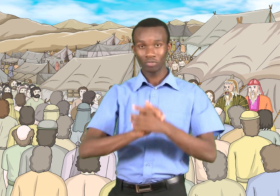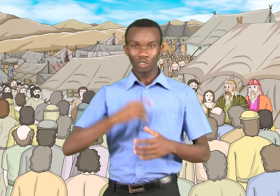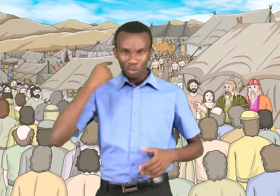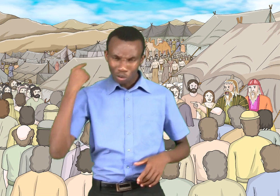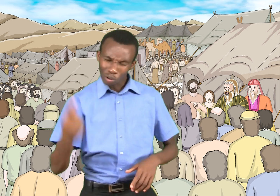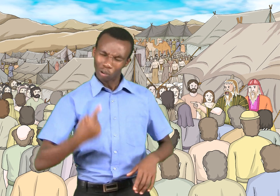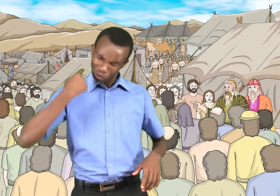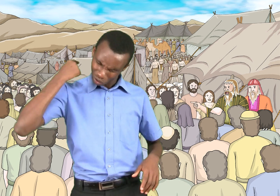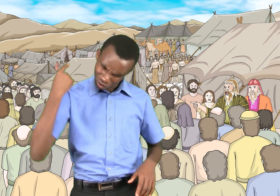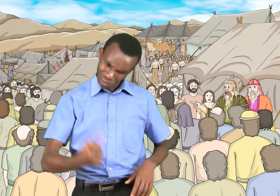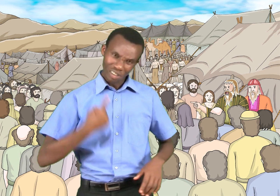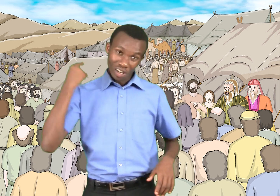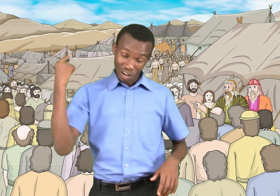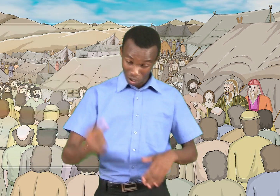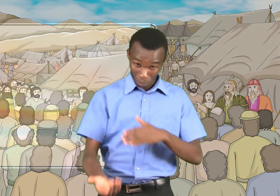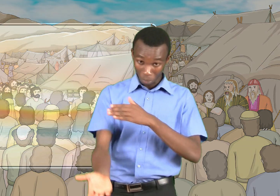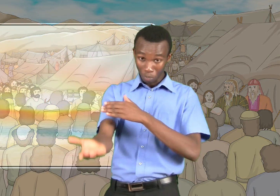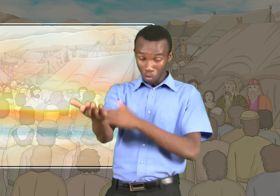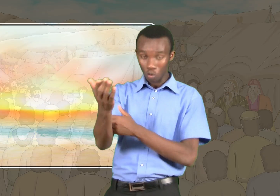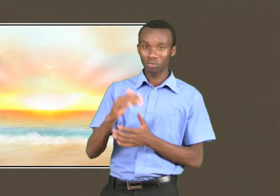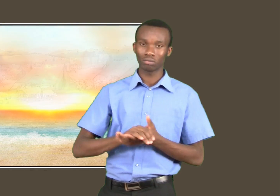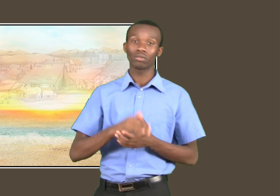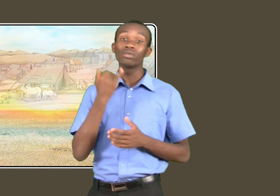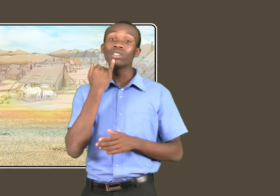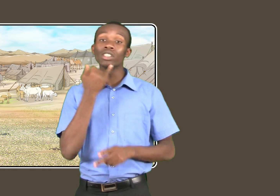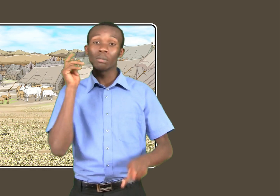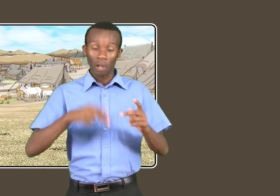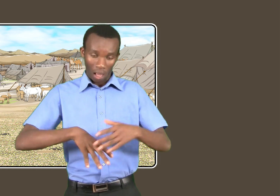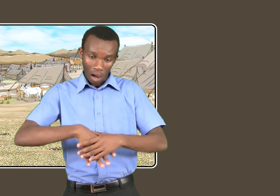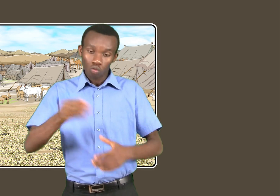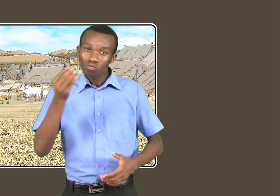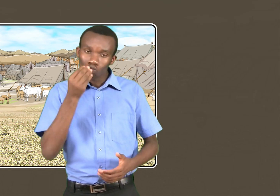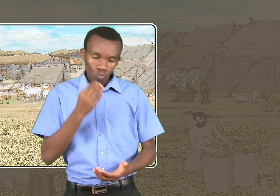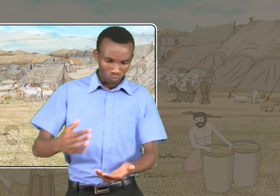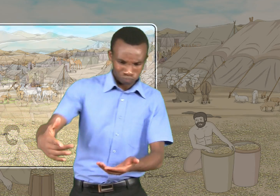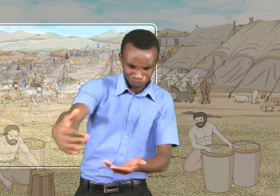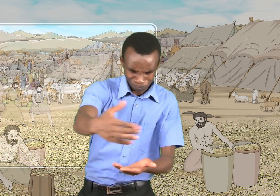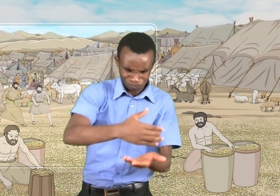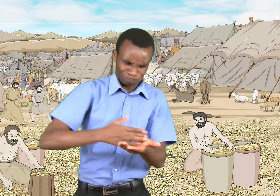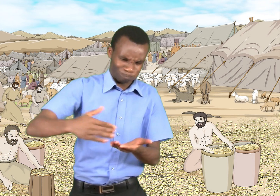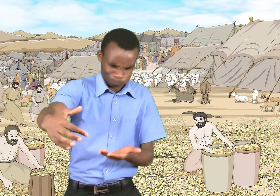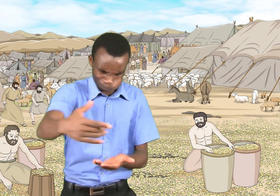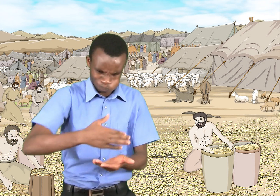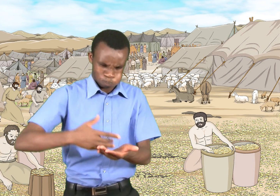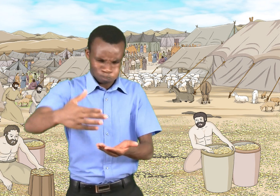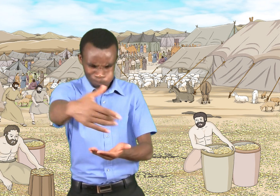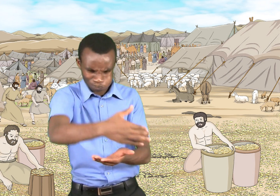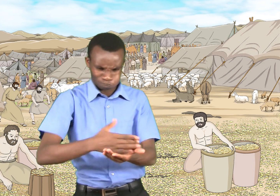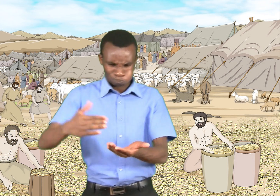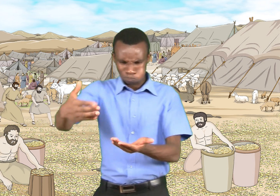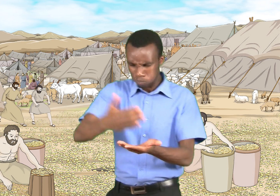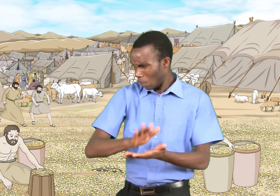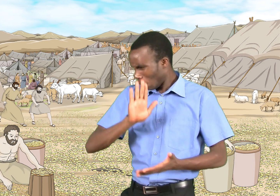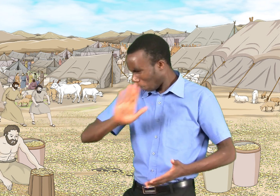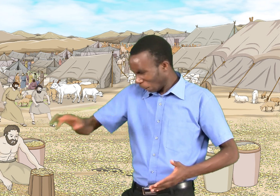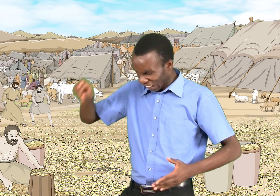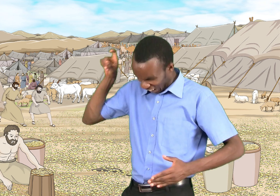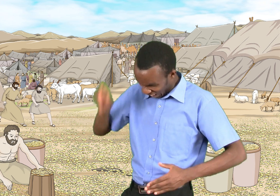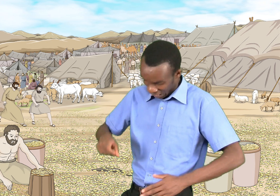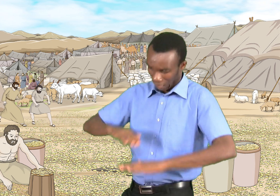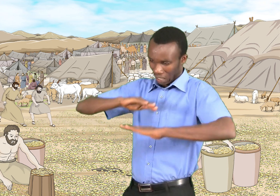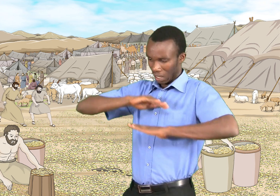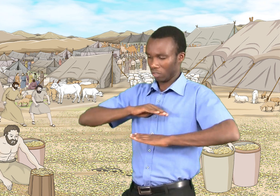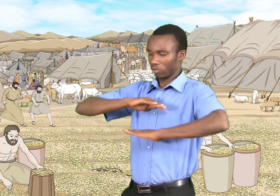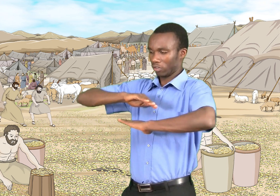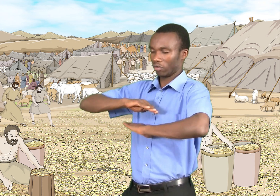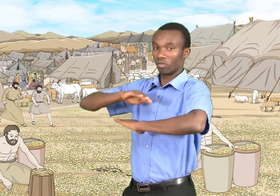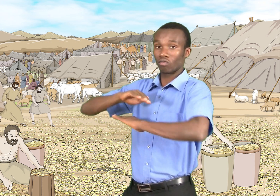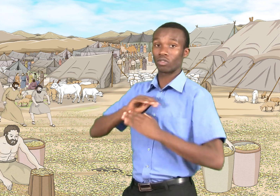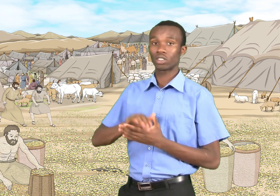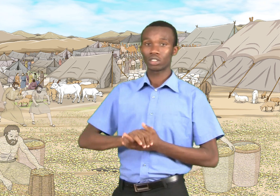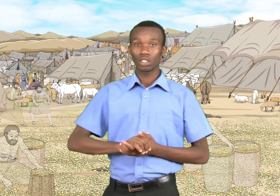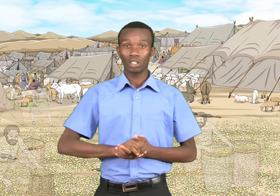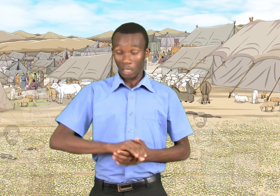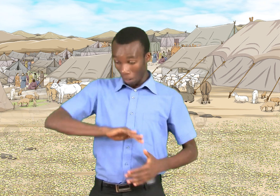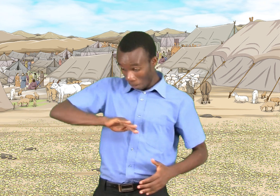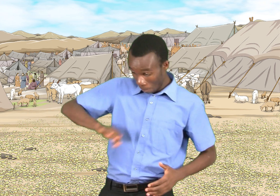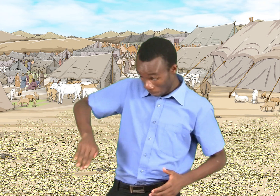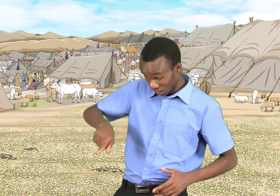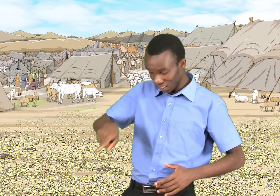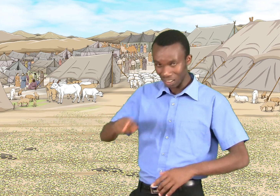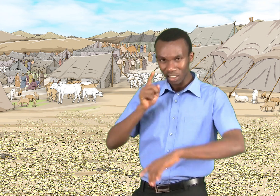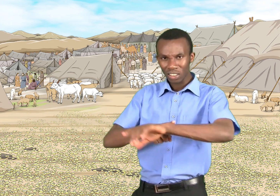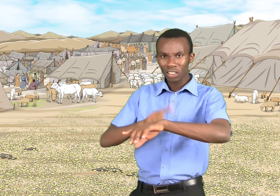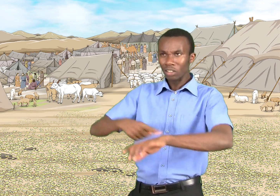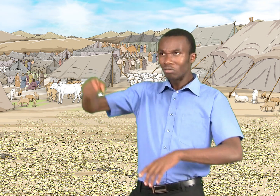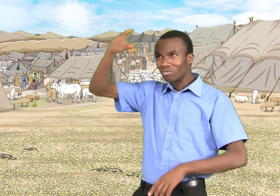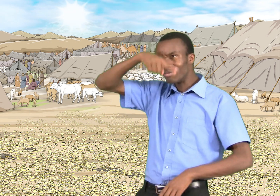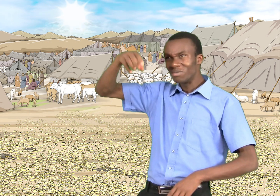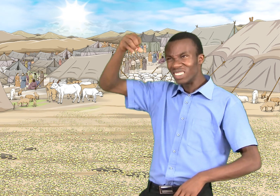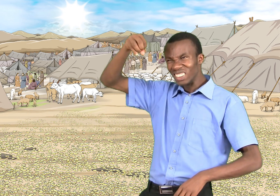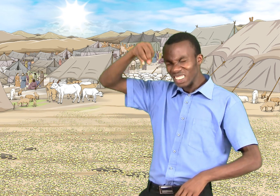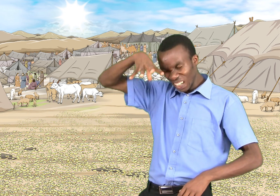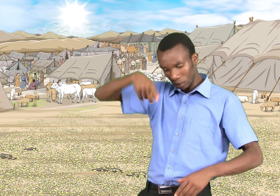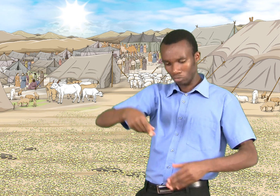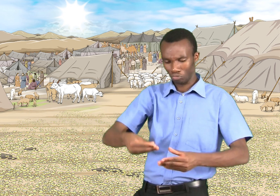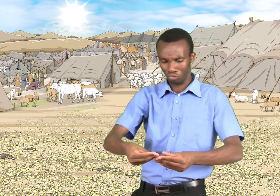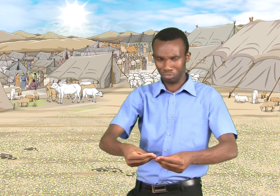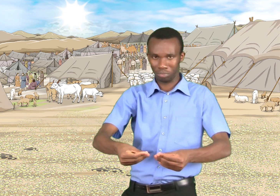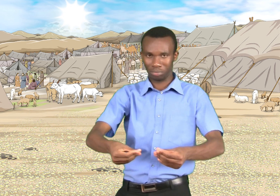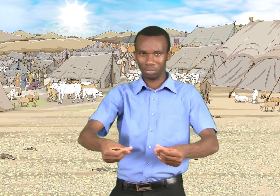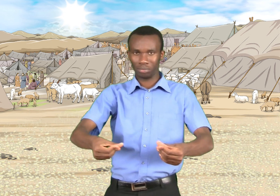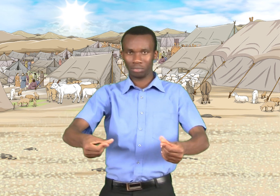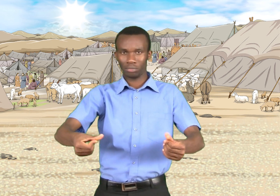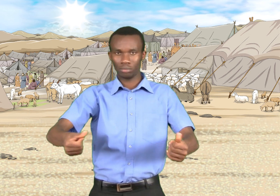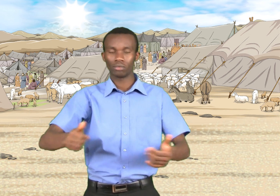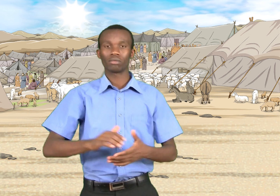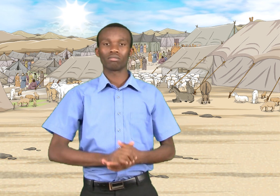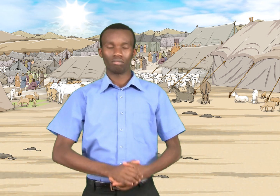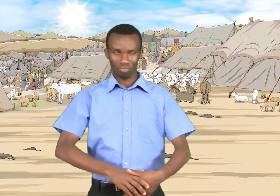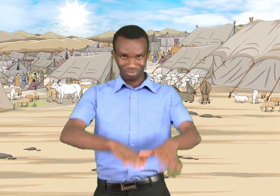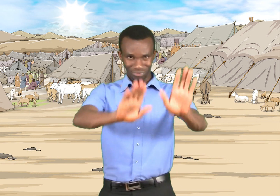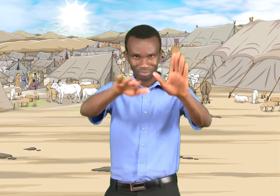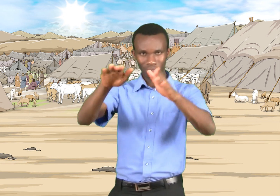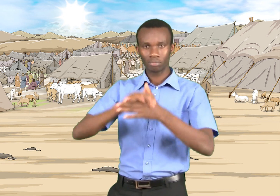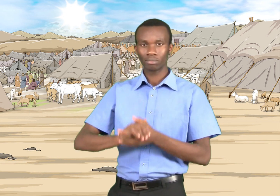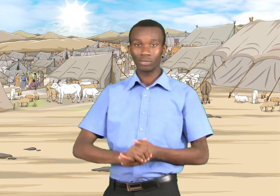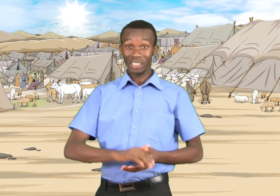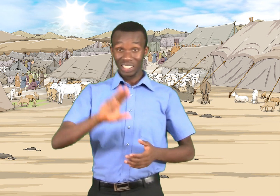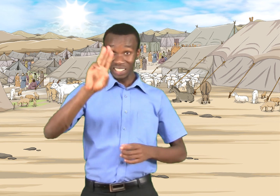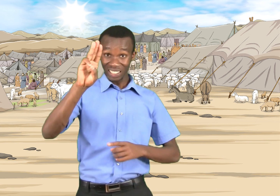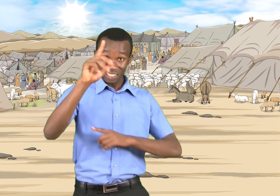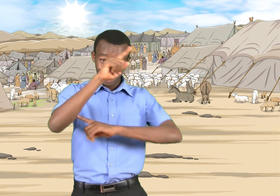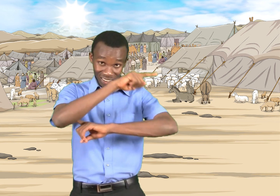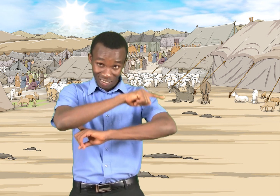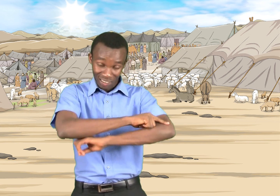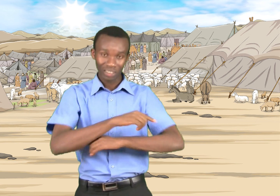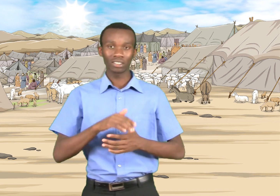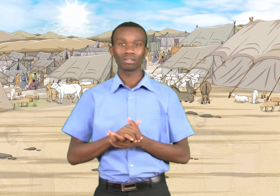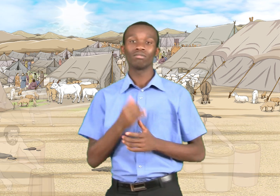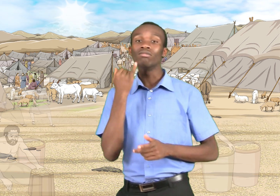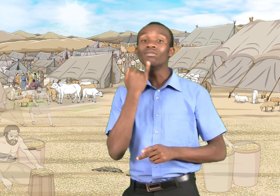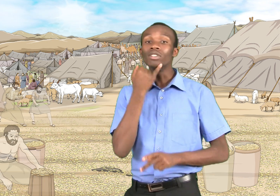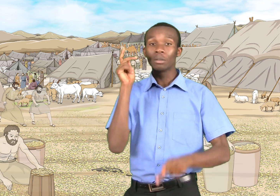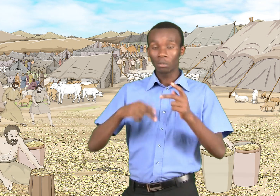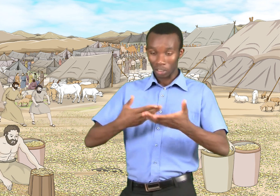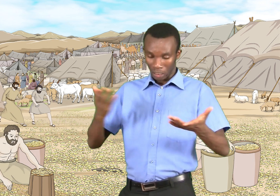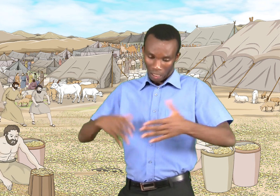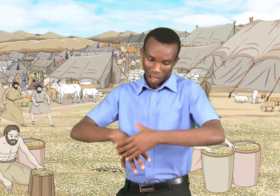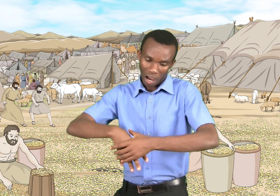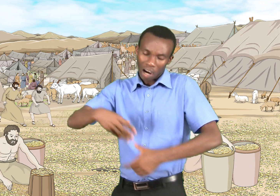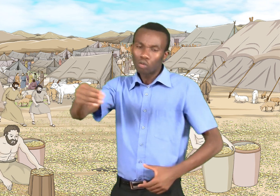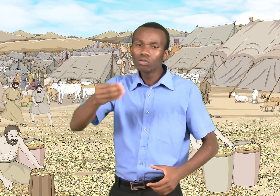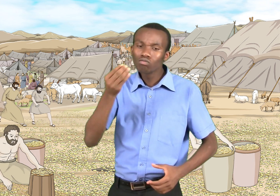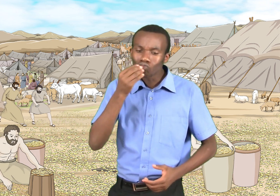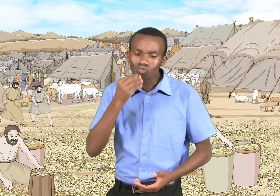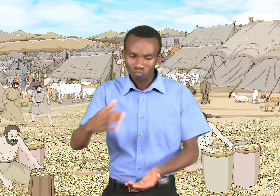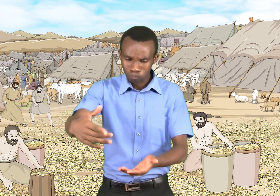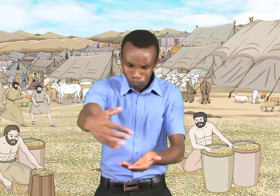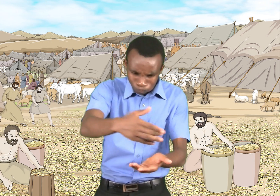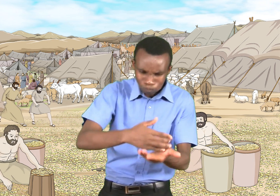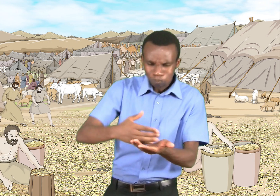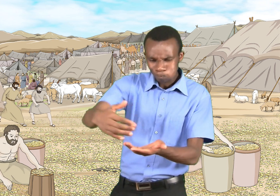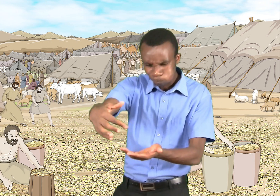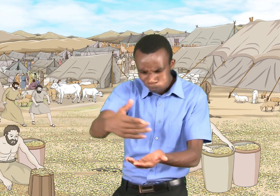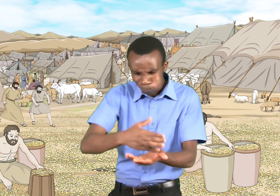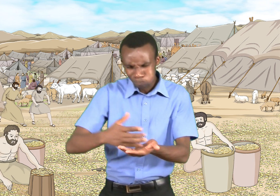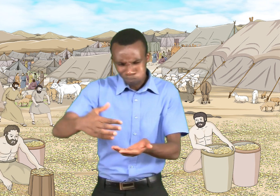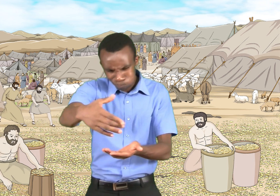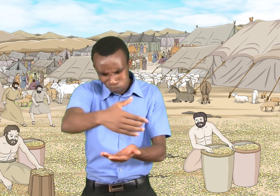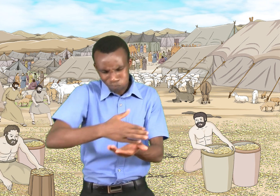Every morning each one gathered as much as was needed, and when the sun grew hot, it melted away.